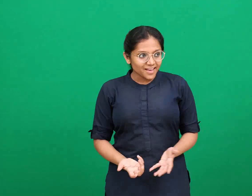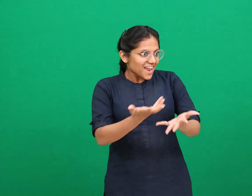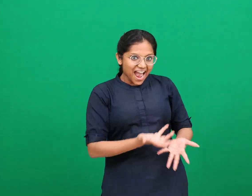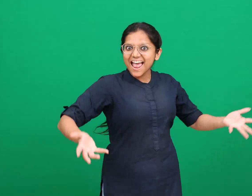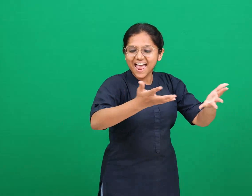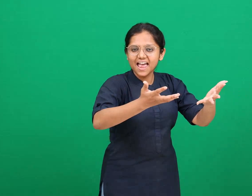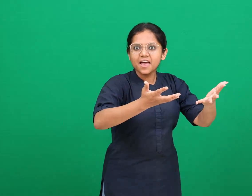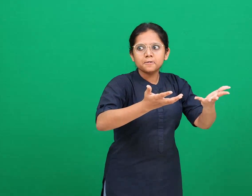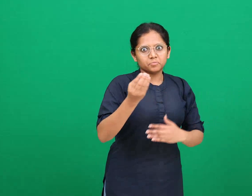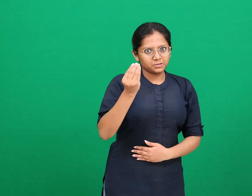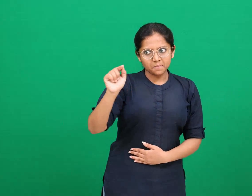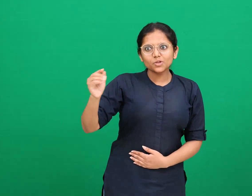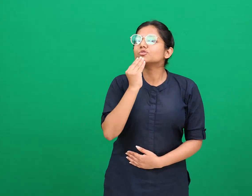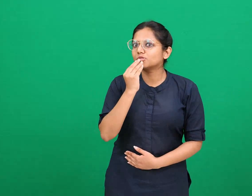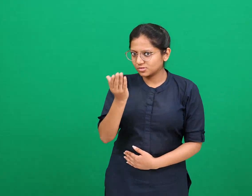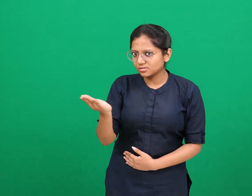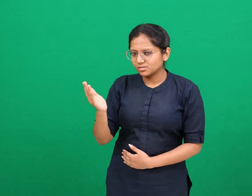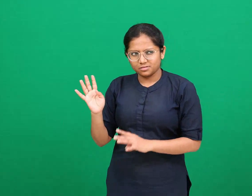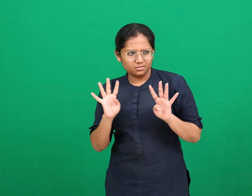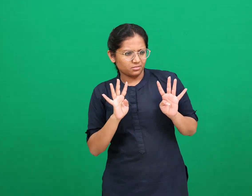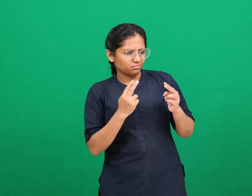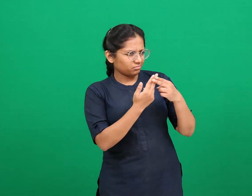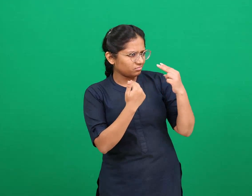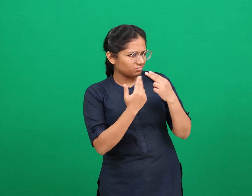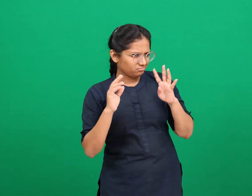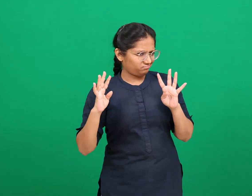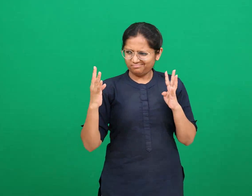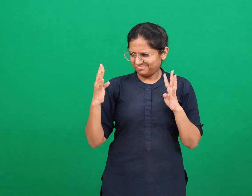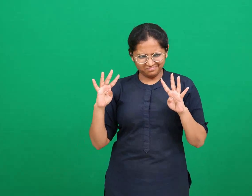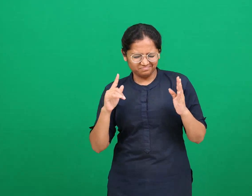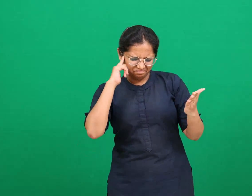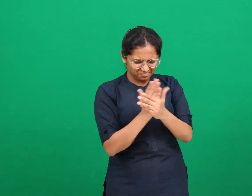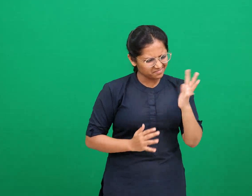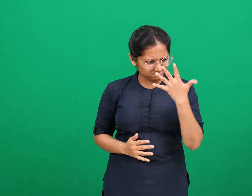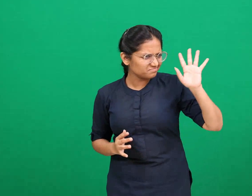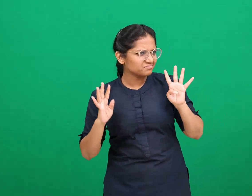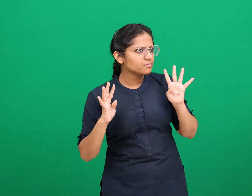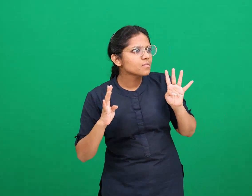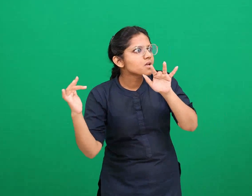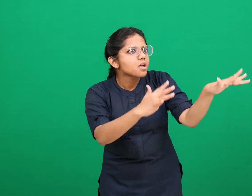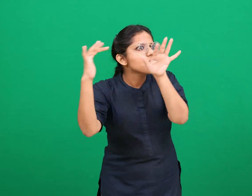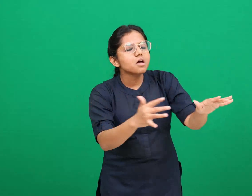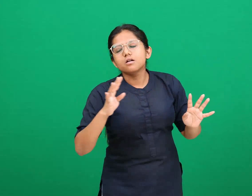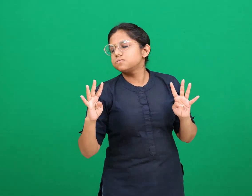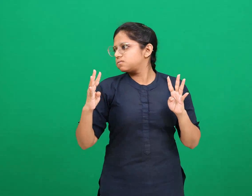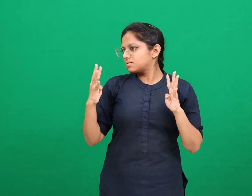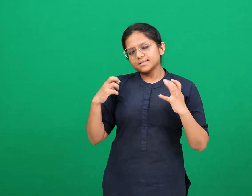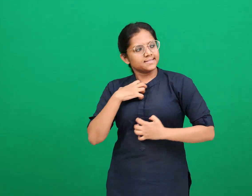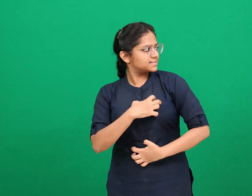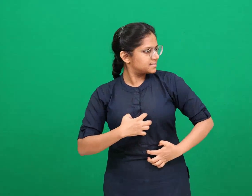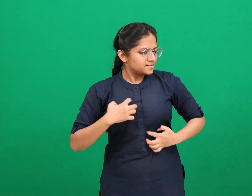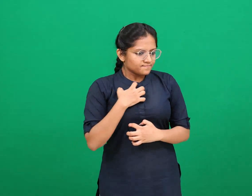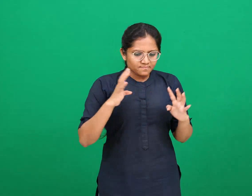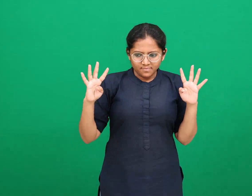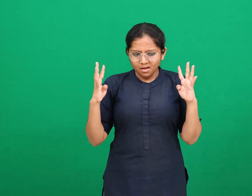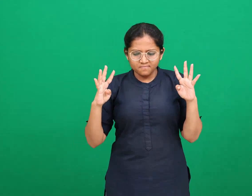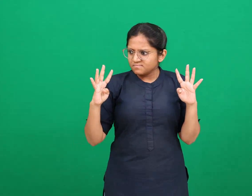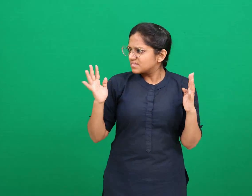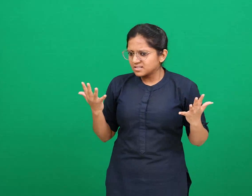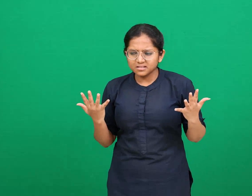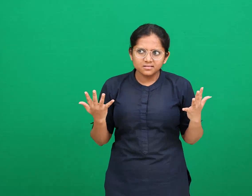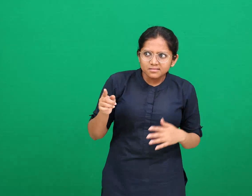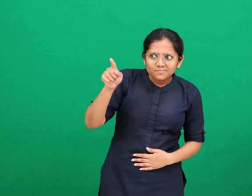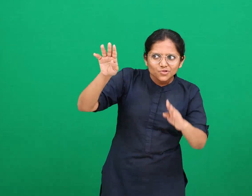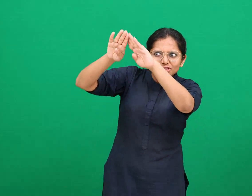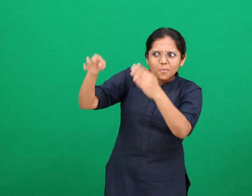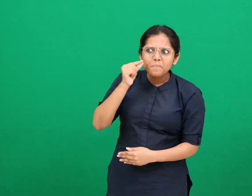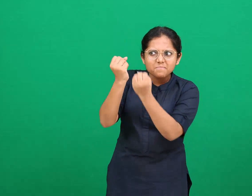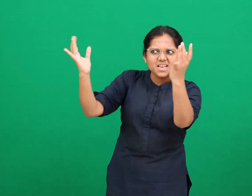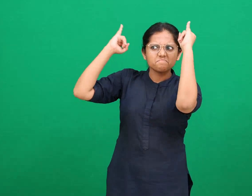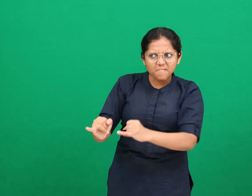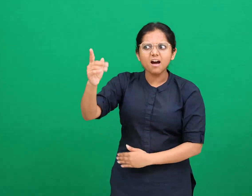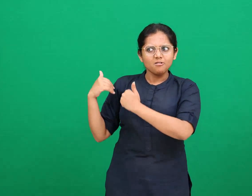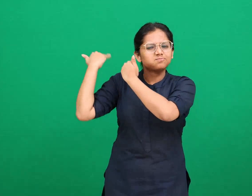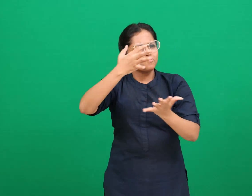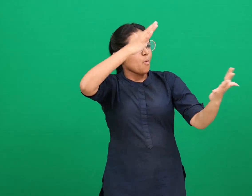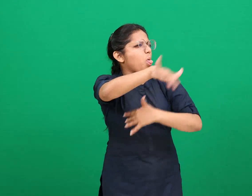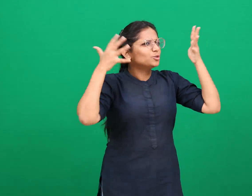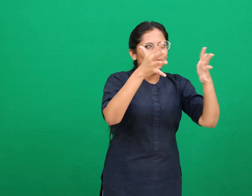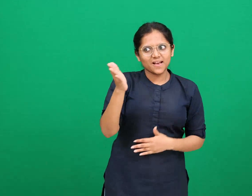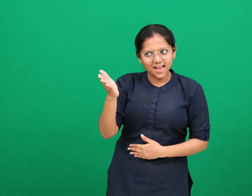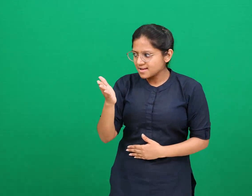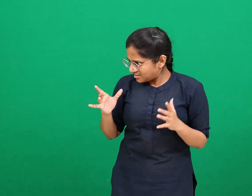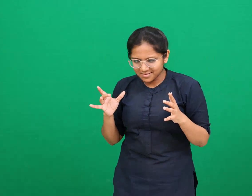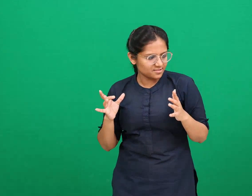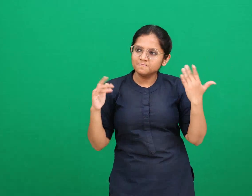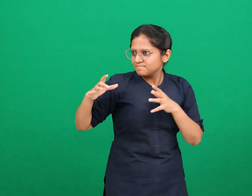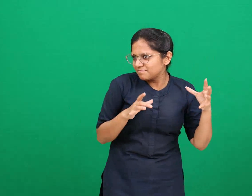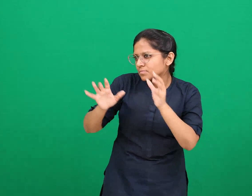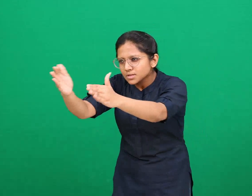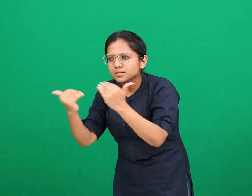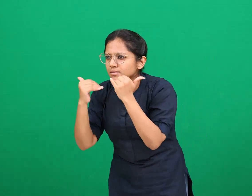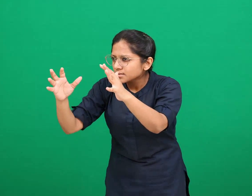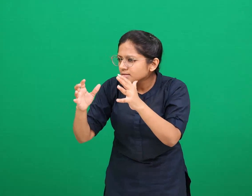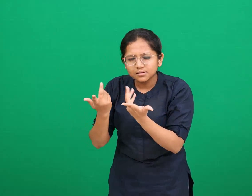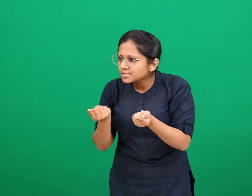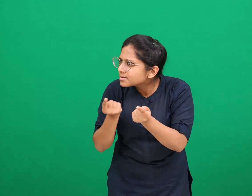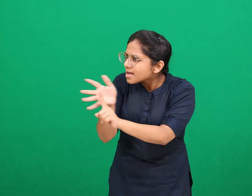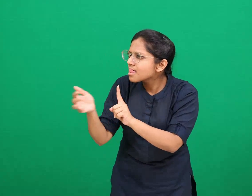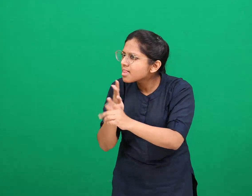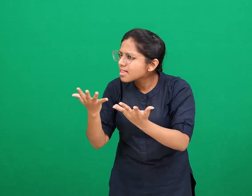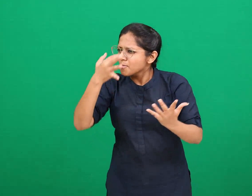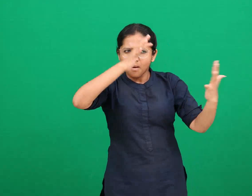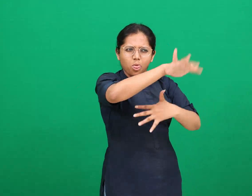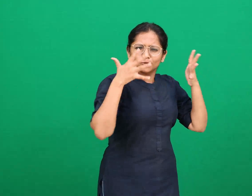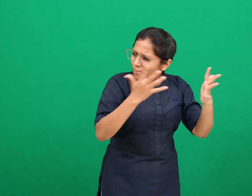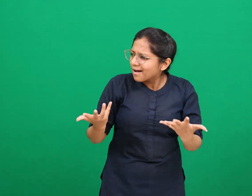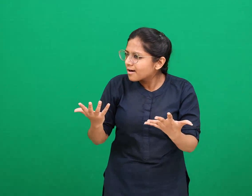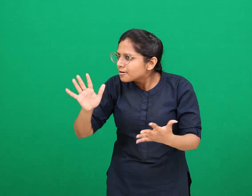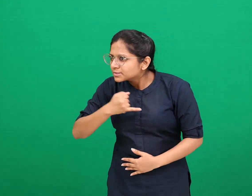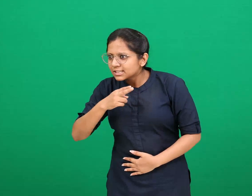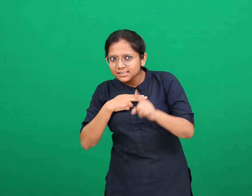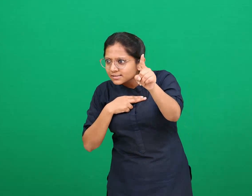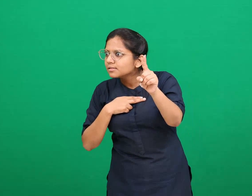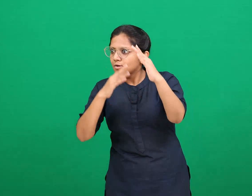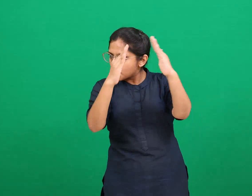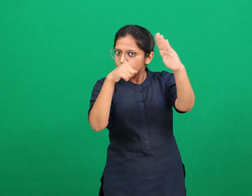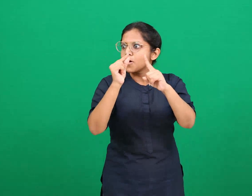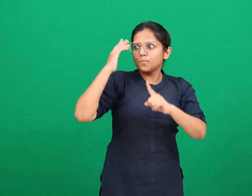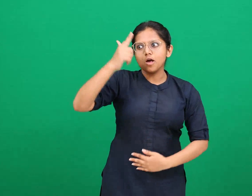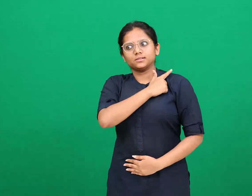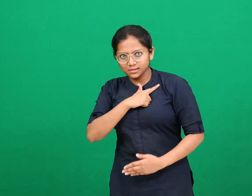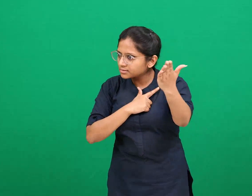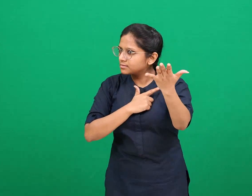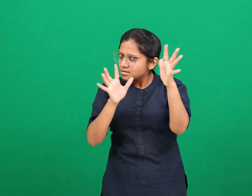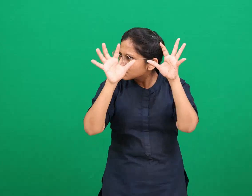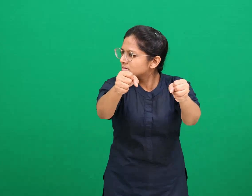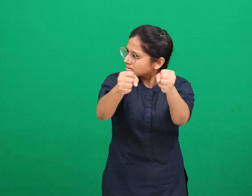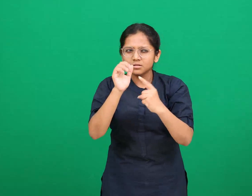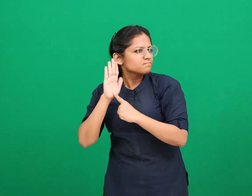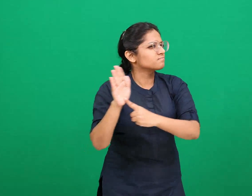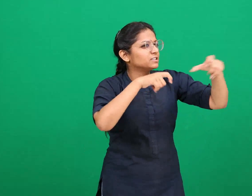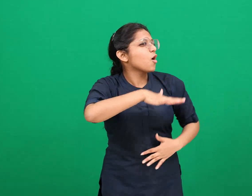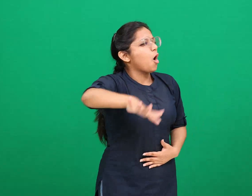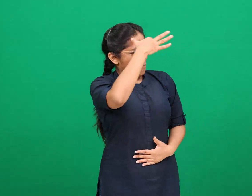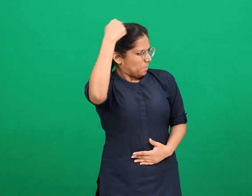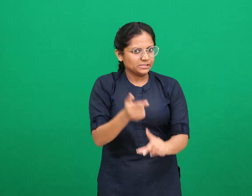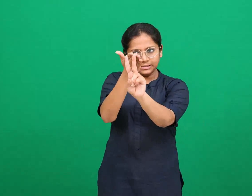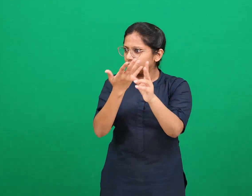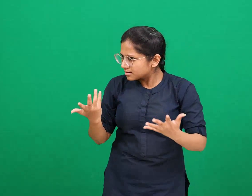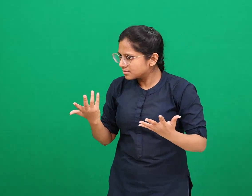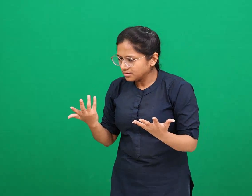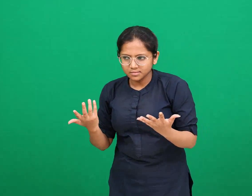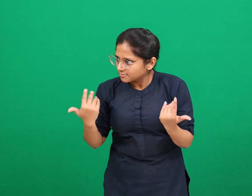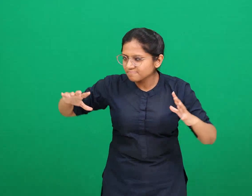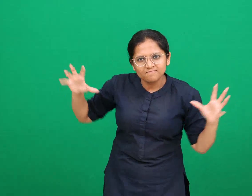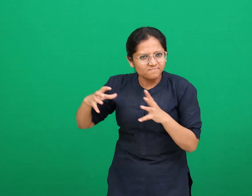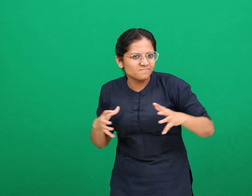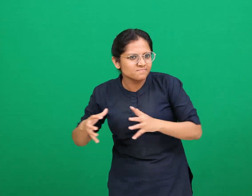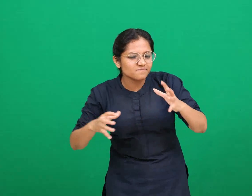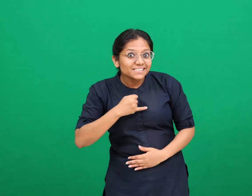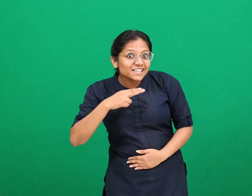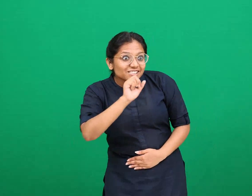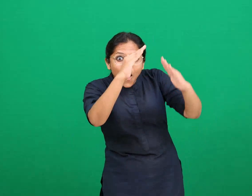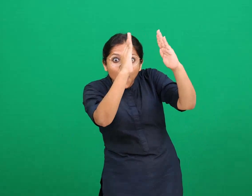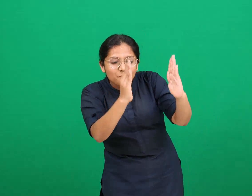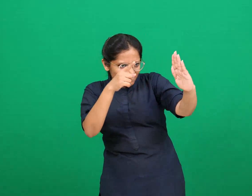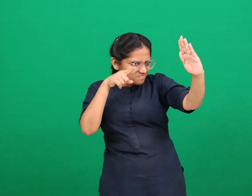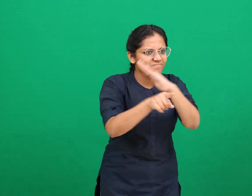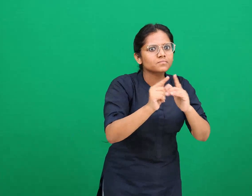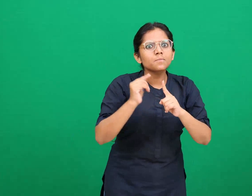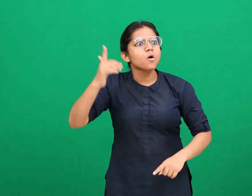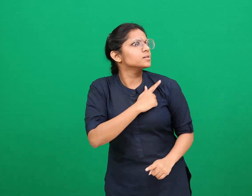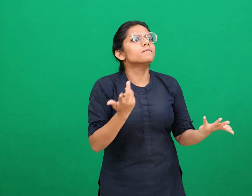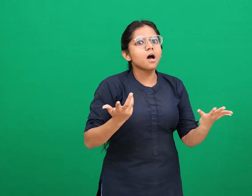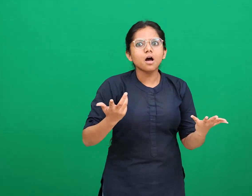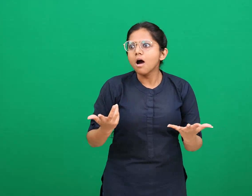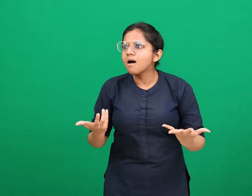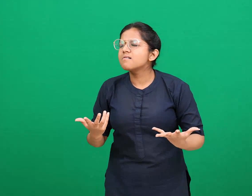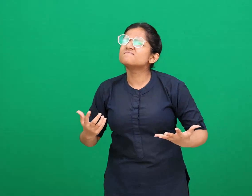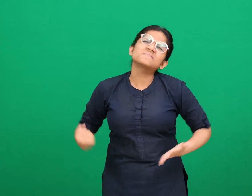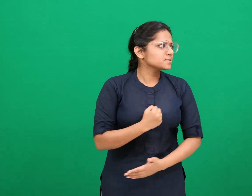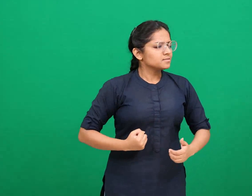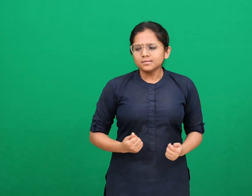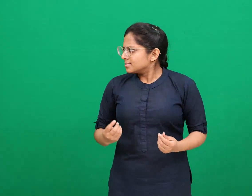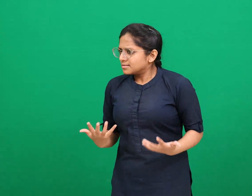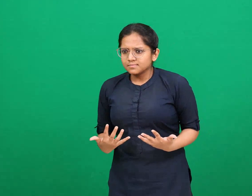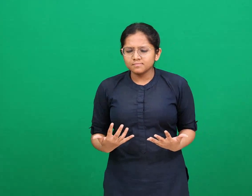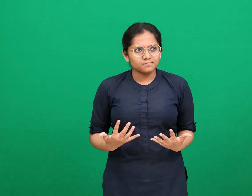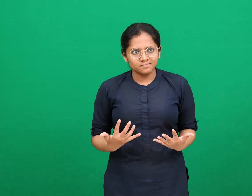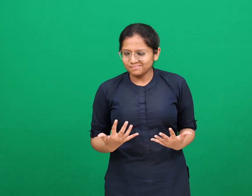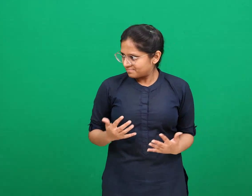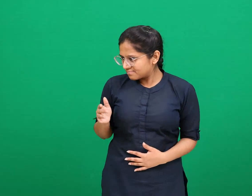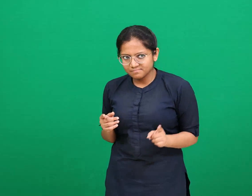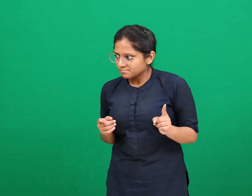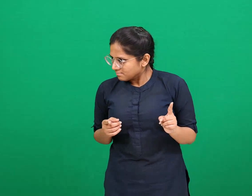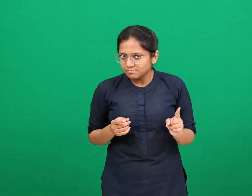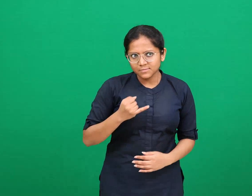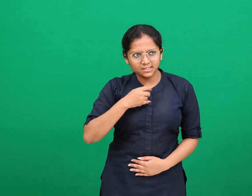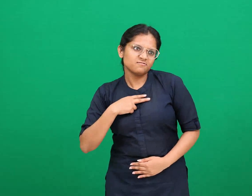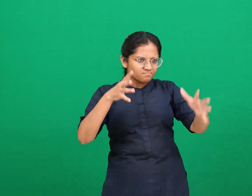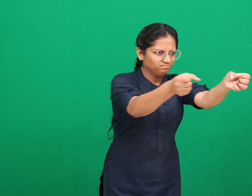The Jews, however, became jealous. So they brought in some troublemakers from the marketplace, formed a mob, and sent the city into an uproar. They raided Jason's house in search of Paul and Silas, hoping to bring them out to the people.